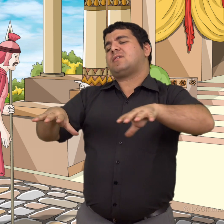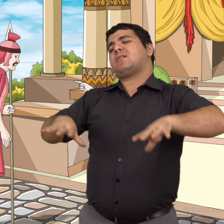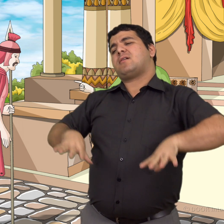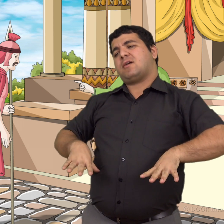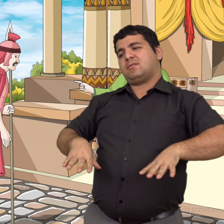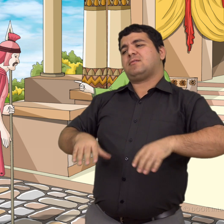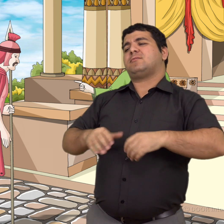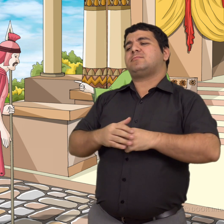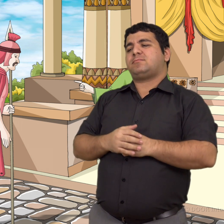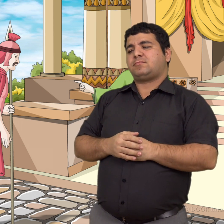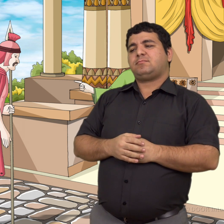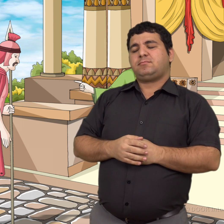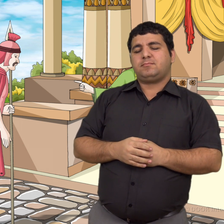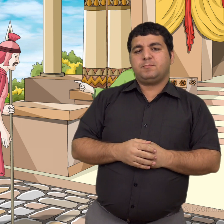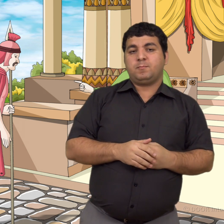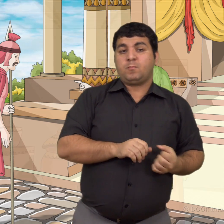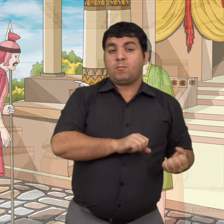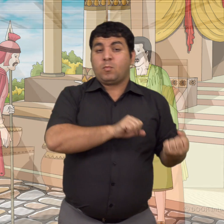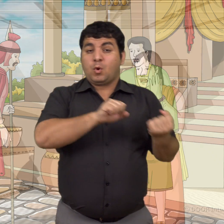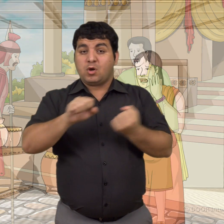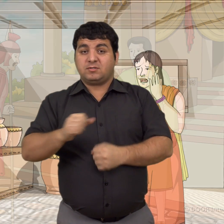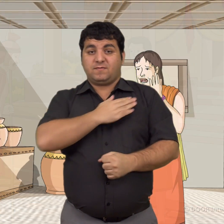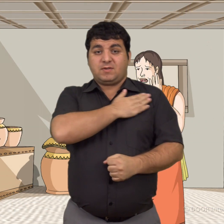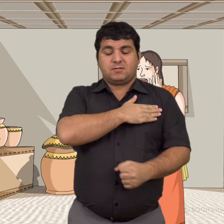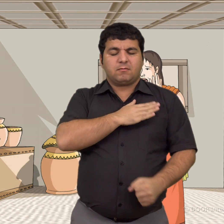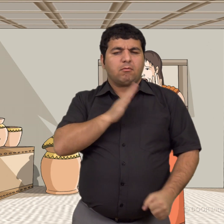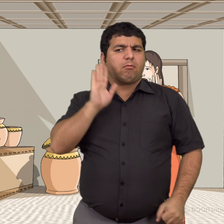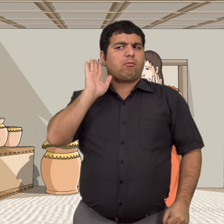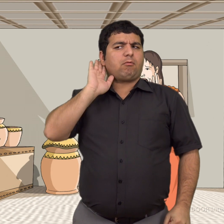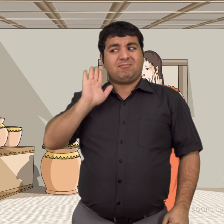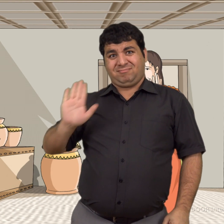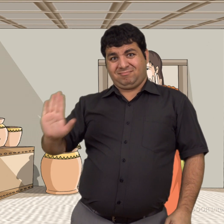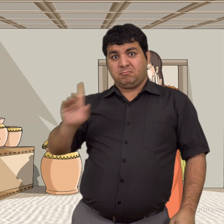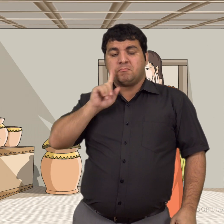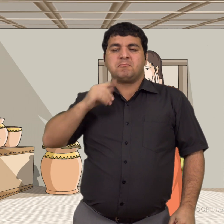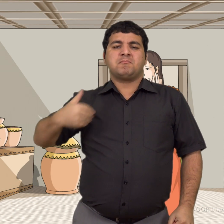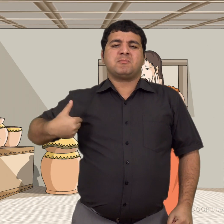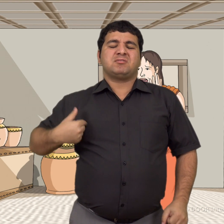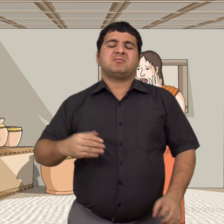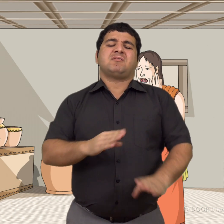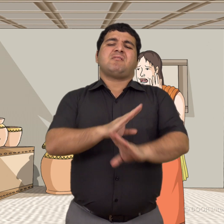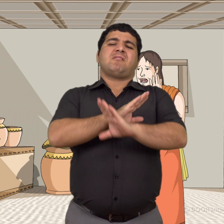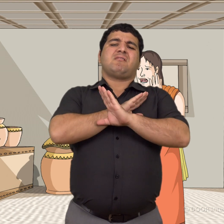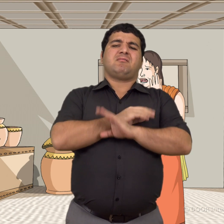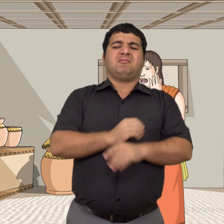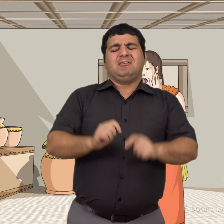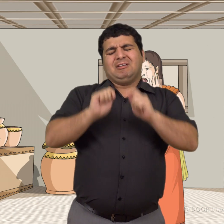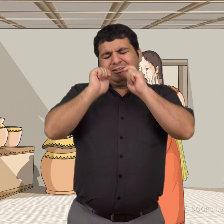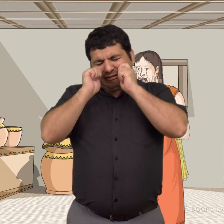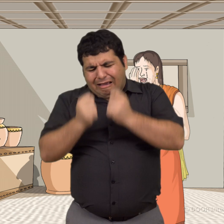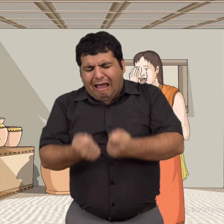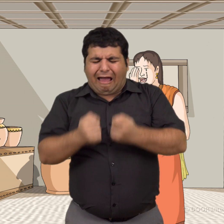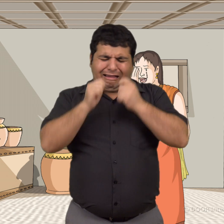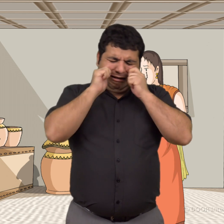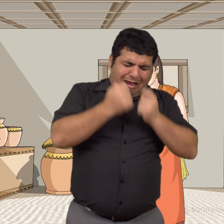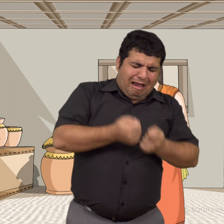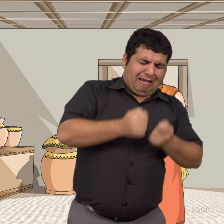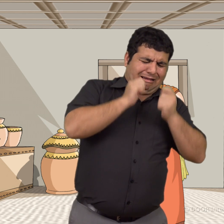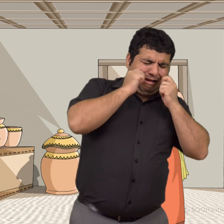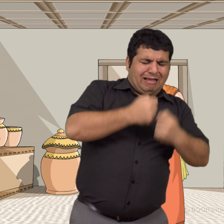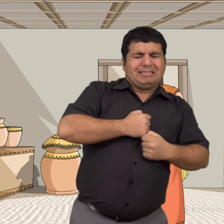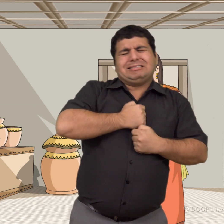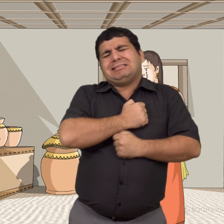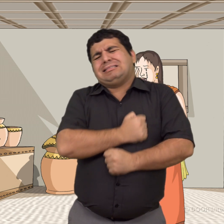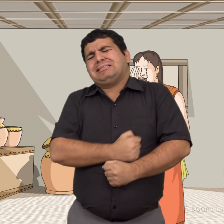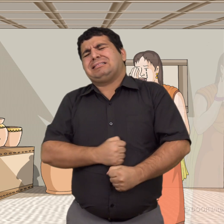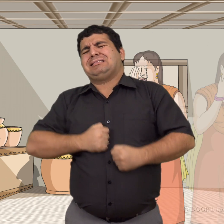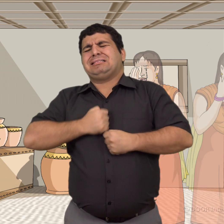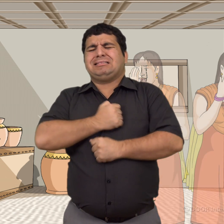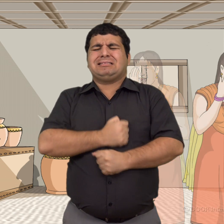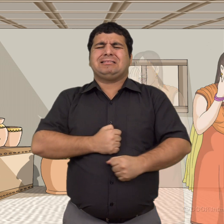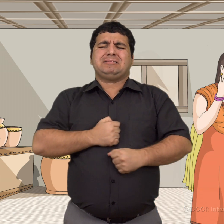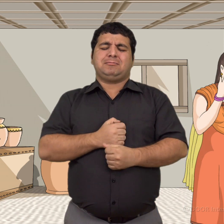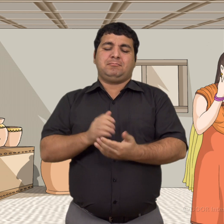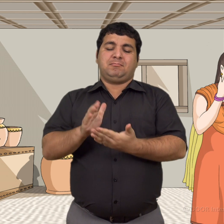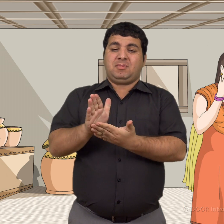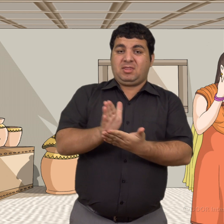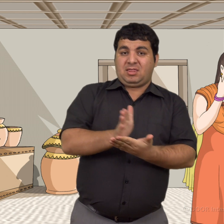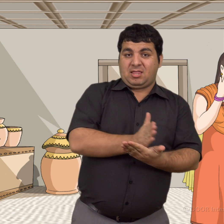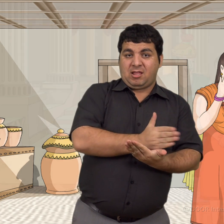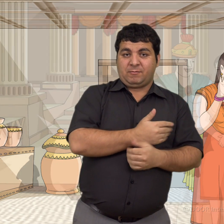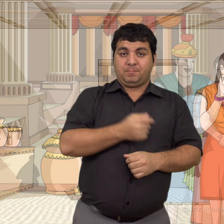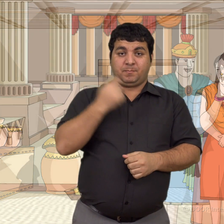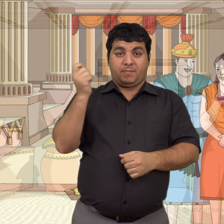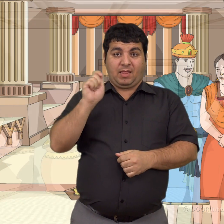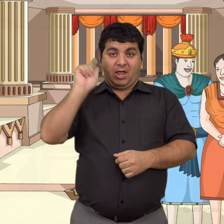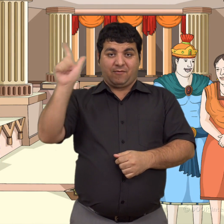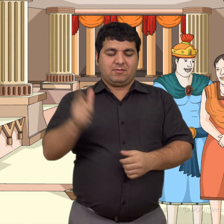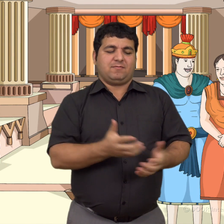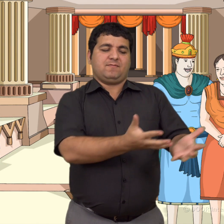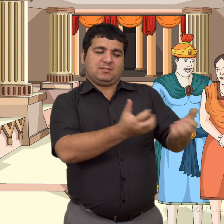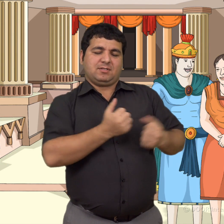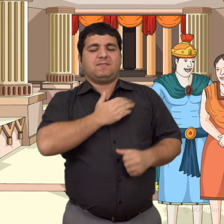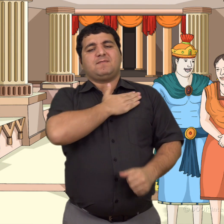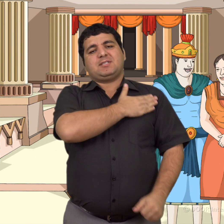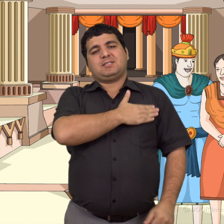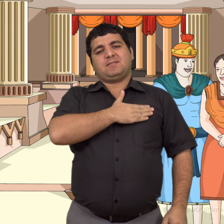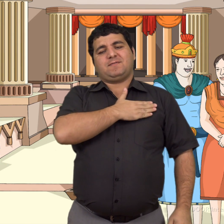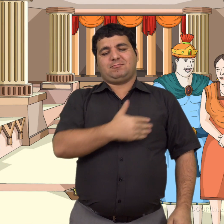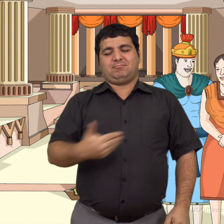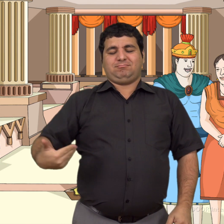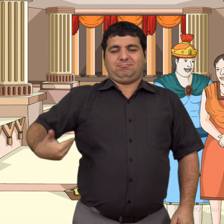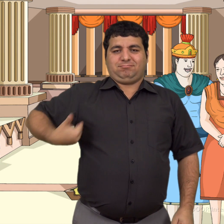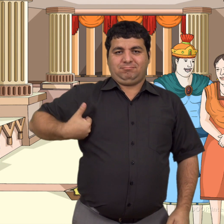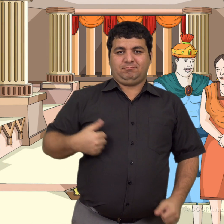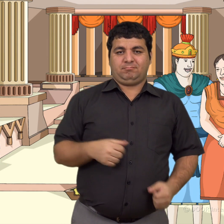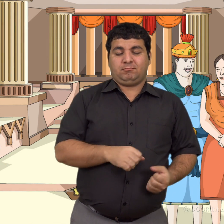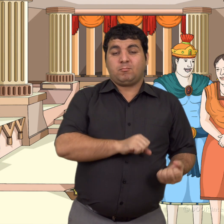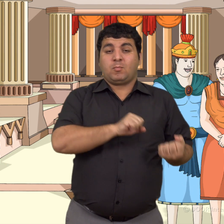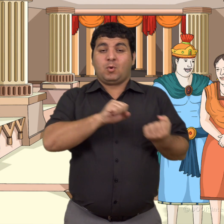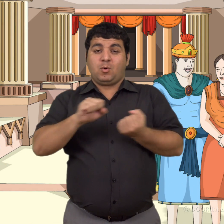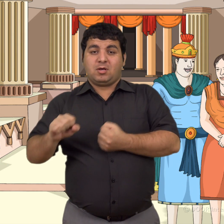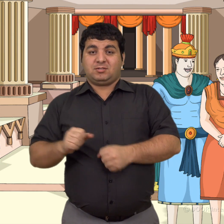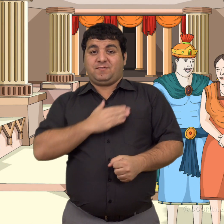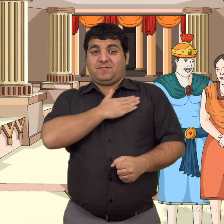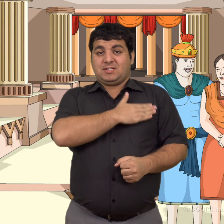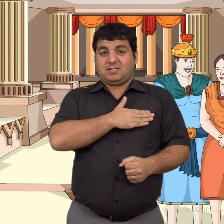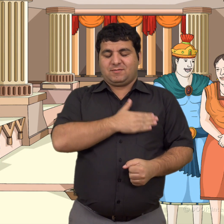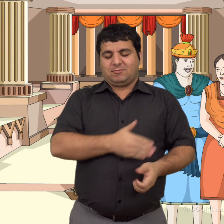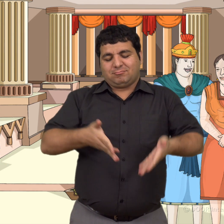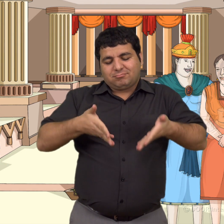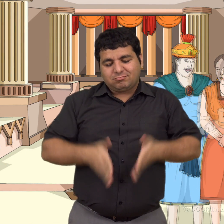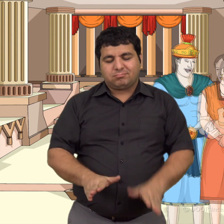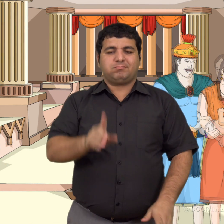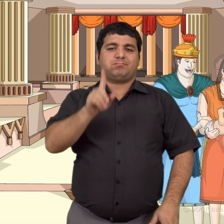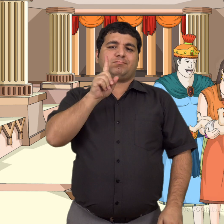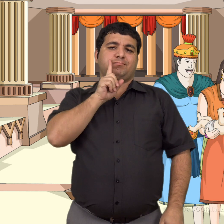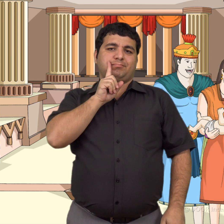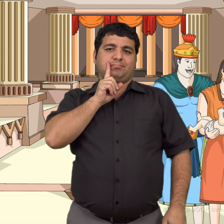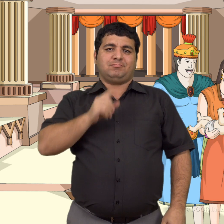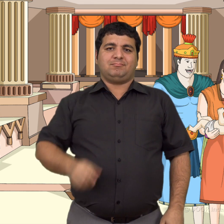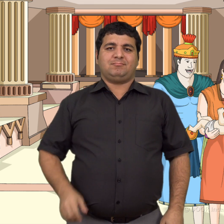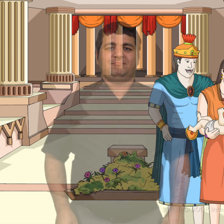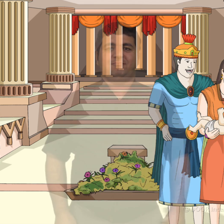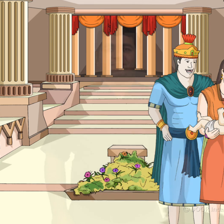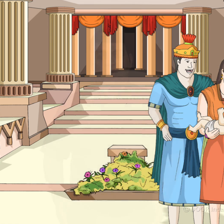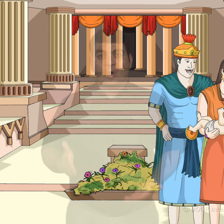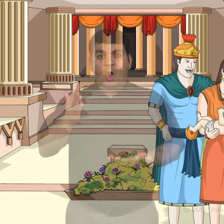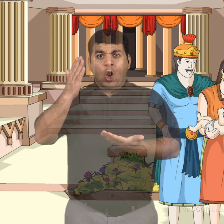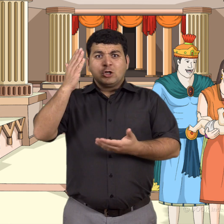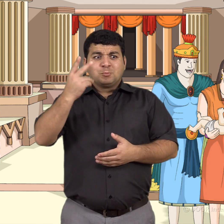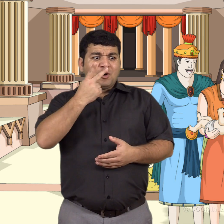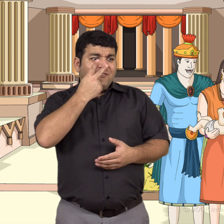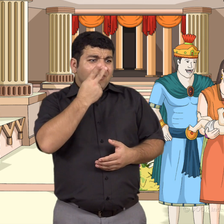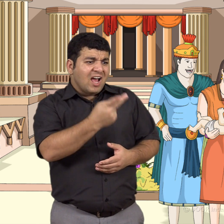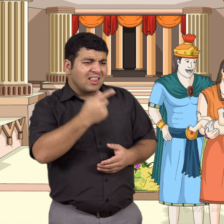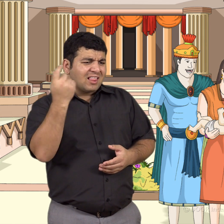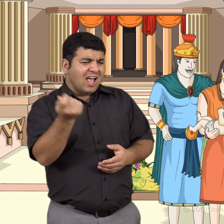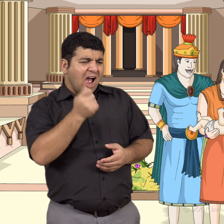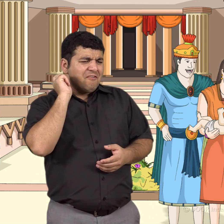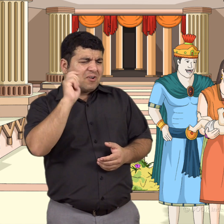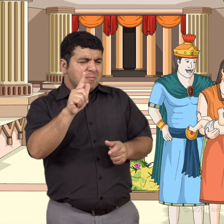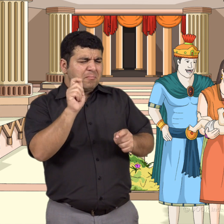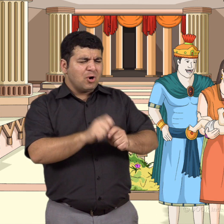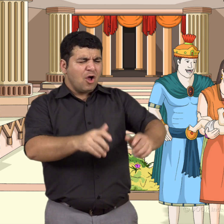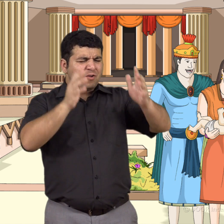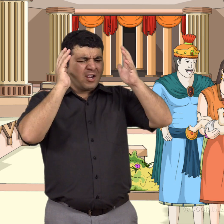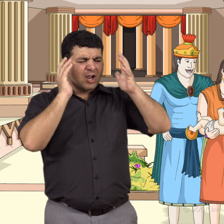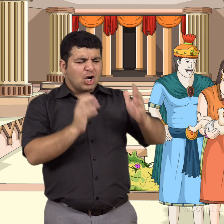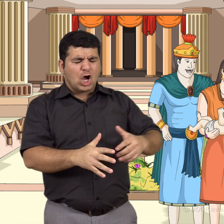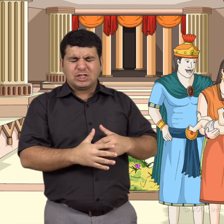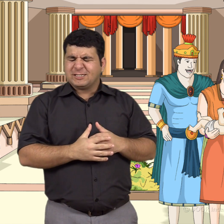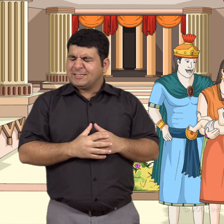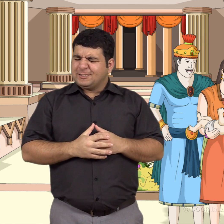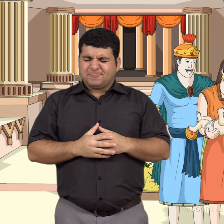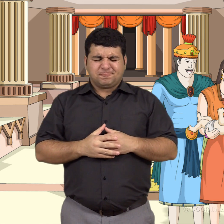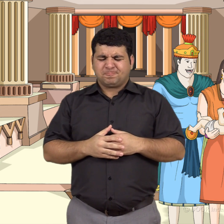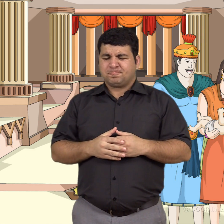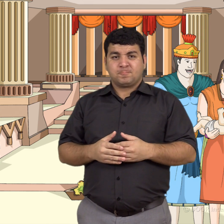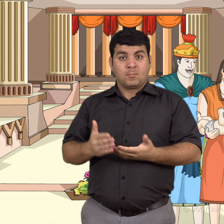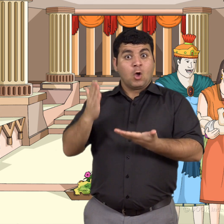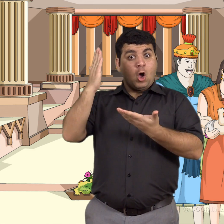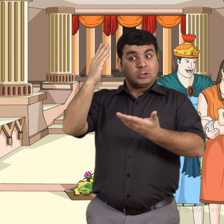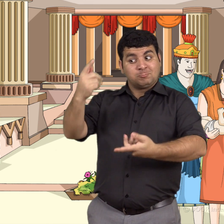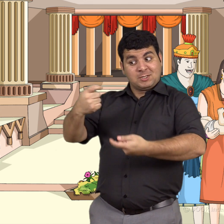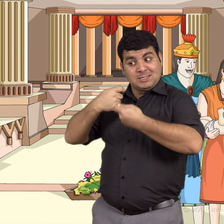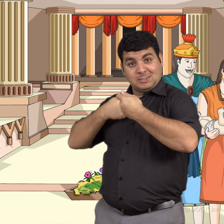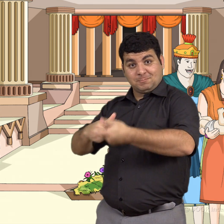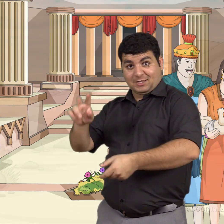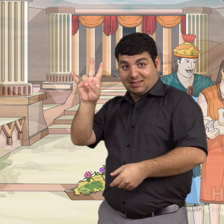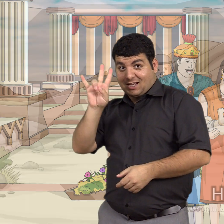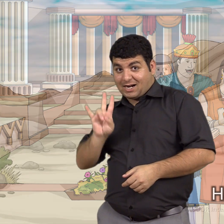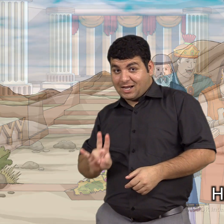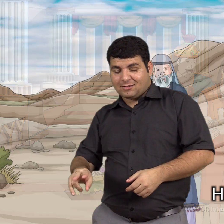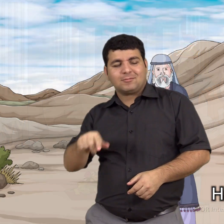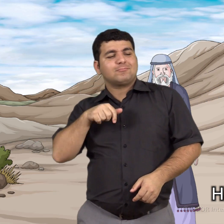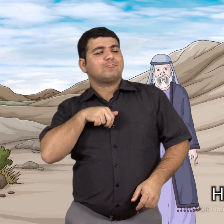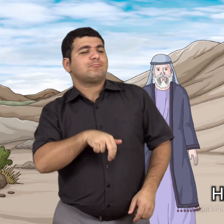When Uriah’s wife heard that her husband was dead, she mourned for him. And when the time of mourning was over, David had her brought to his house, and she became his wife and bore him a son. But the thing that David had done was evil in the sight of the LORD.